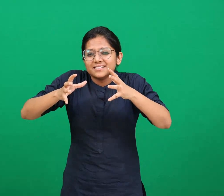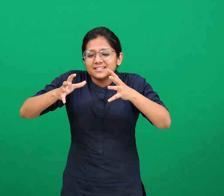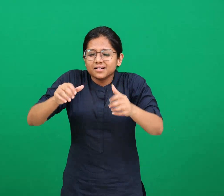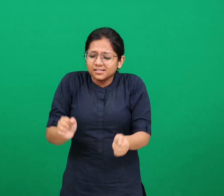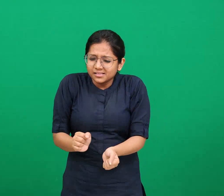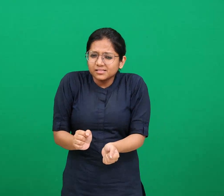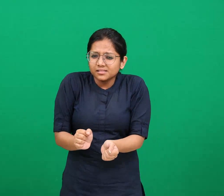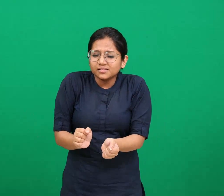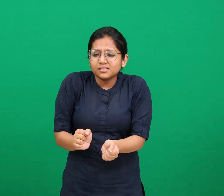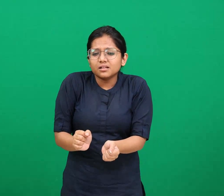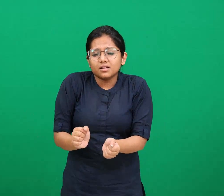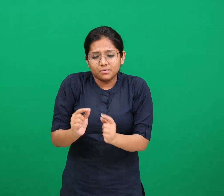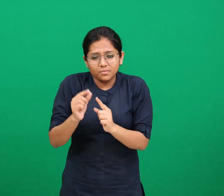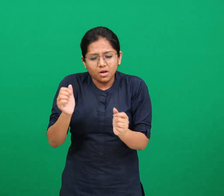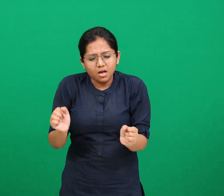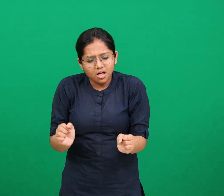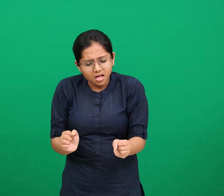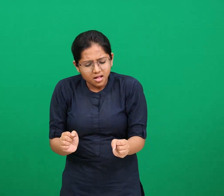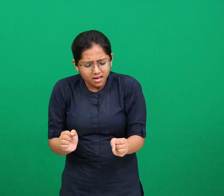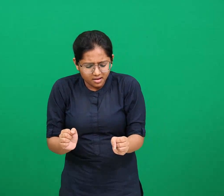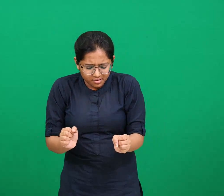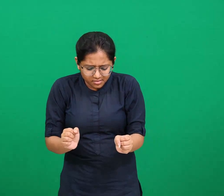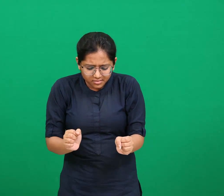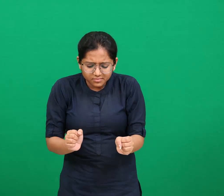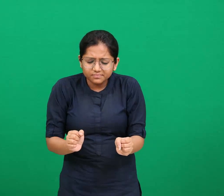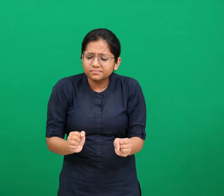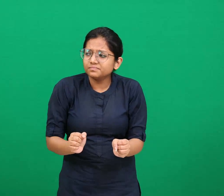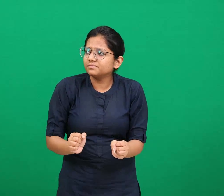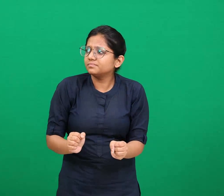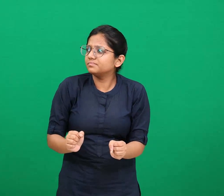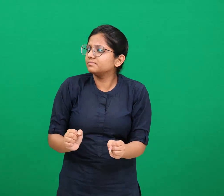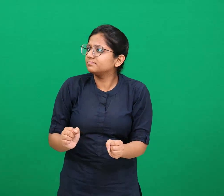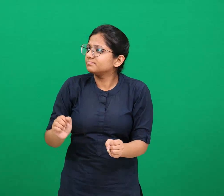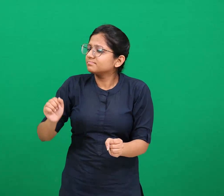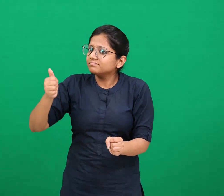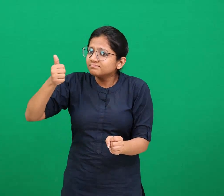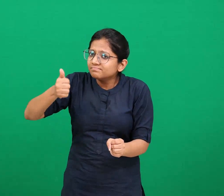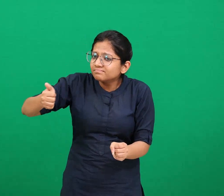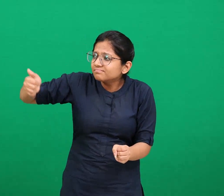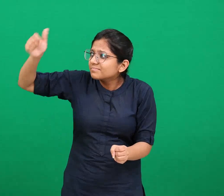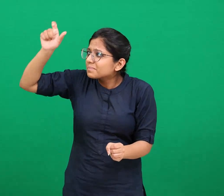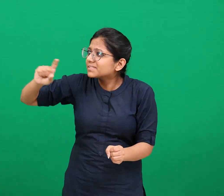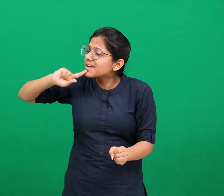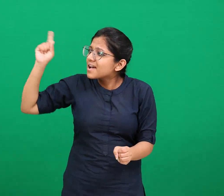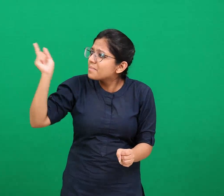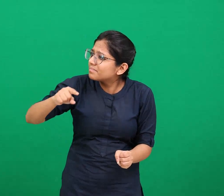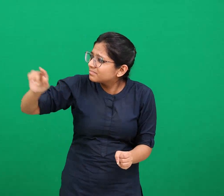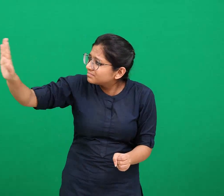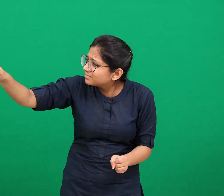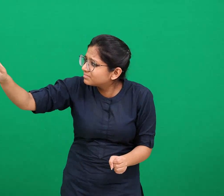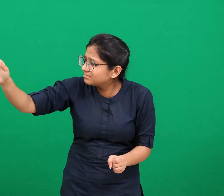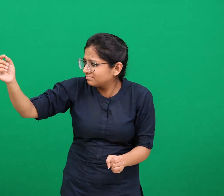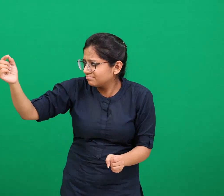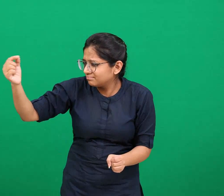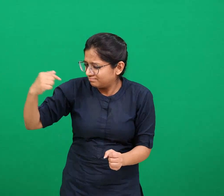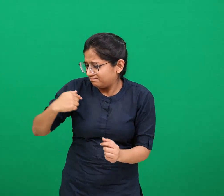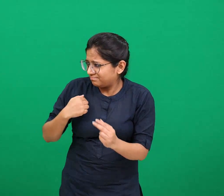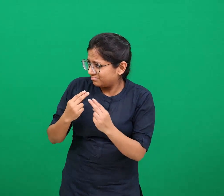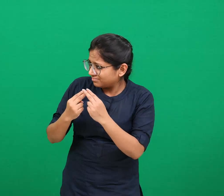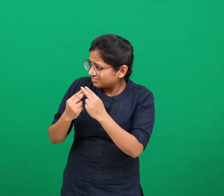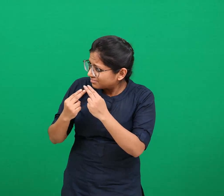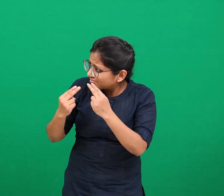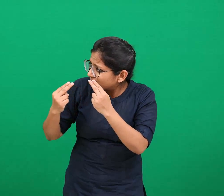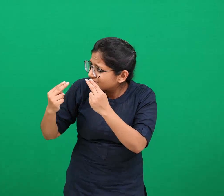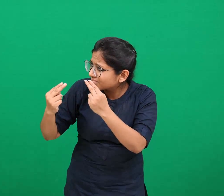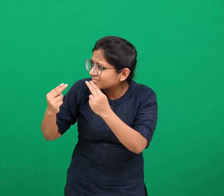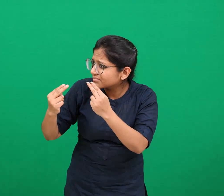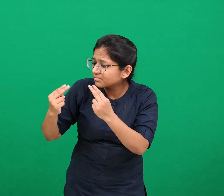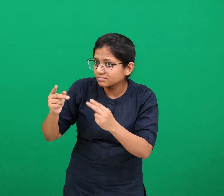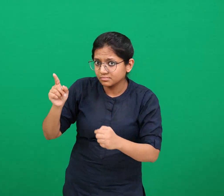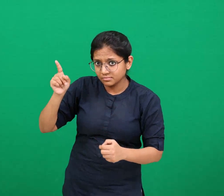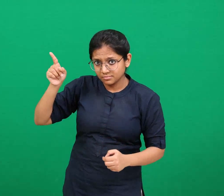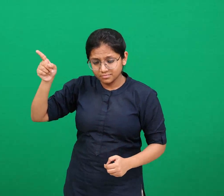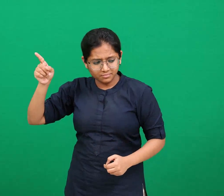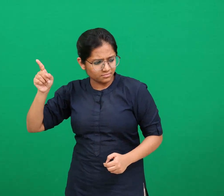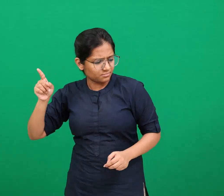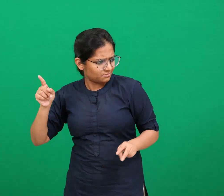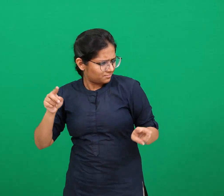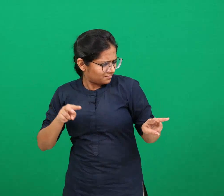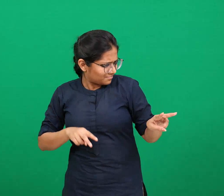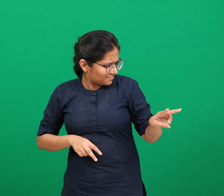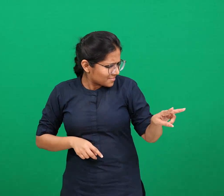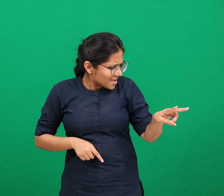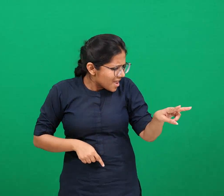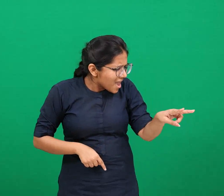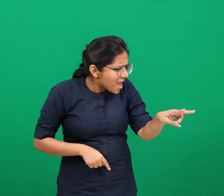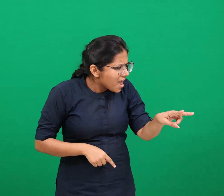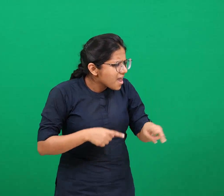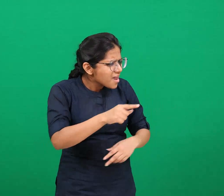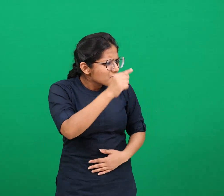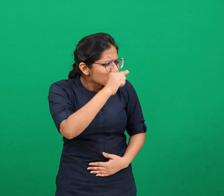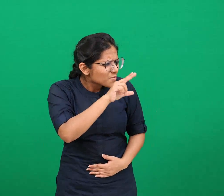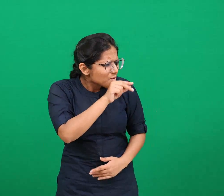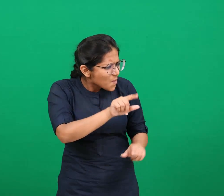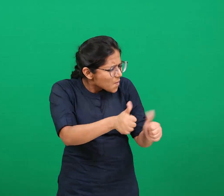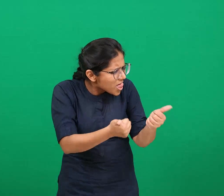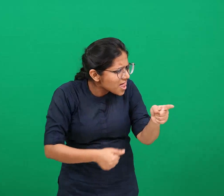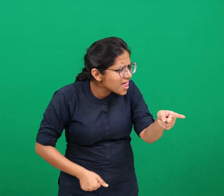"Do you speak Greek?" he replied.